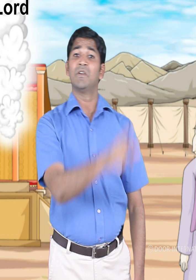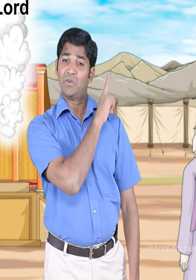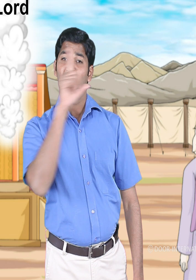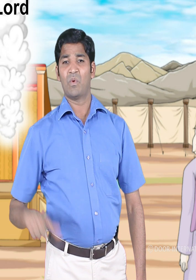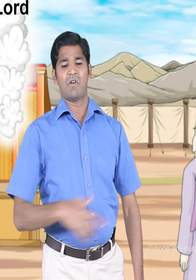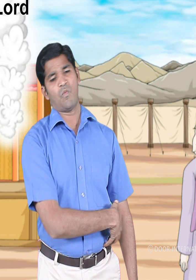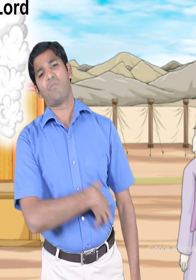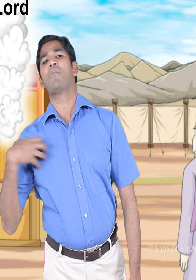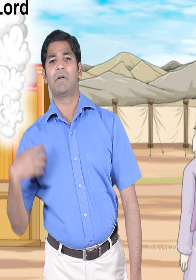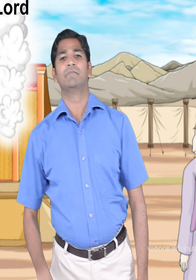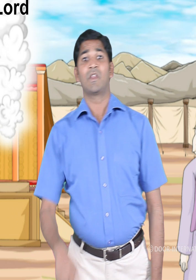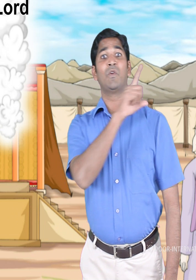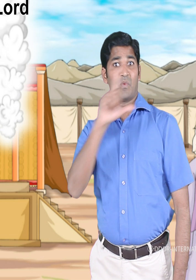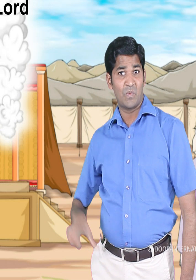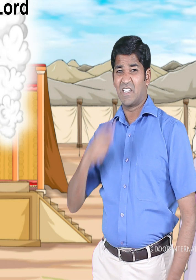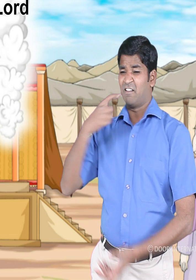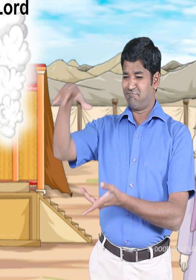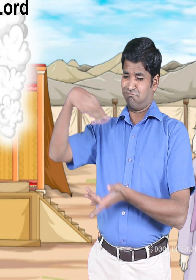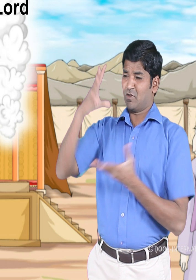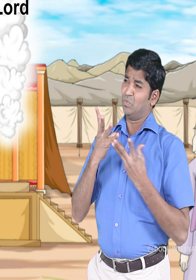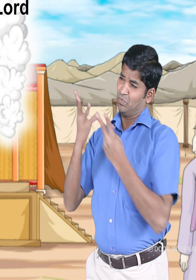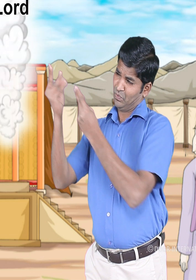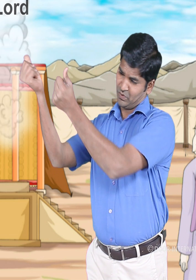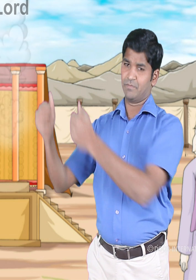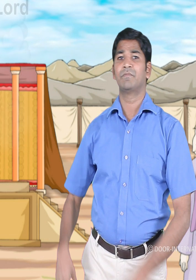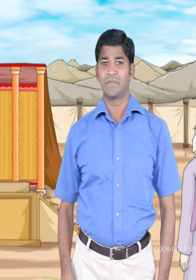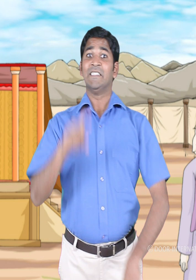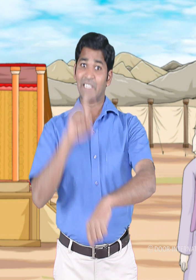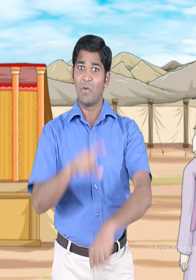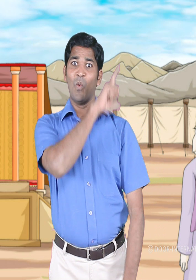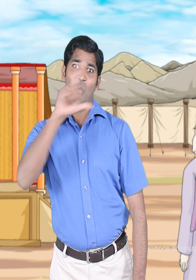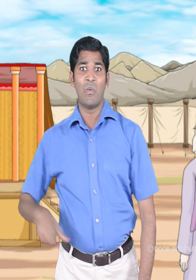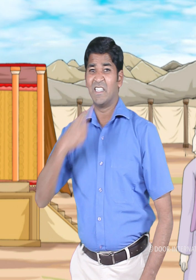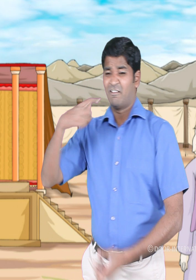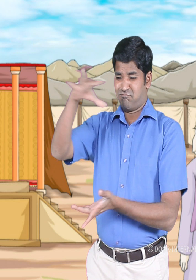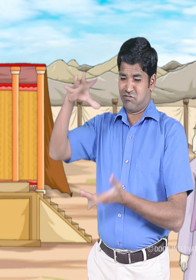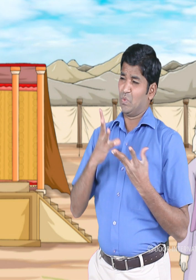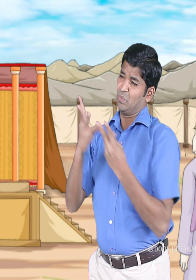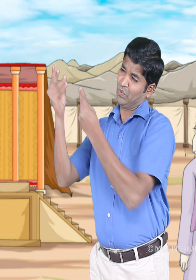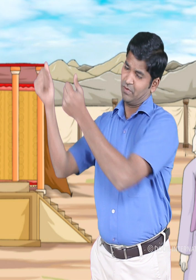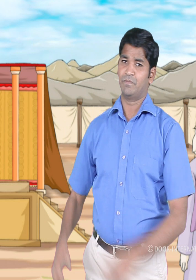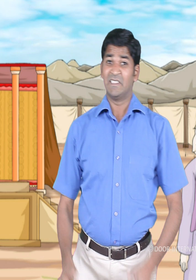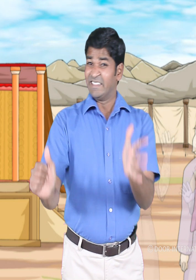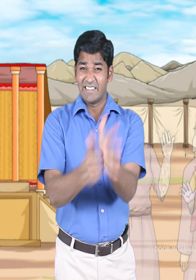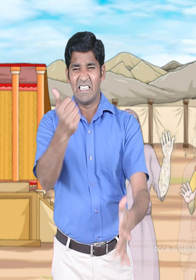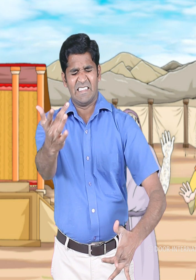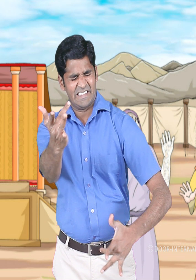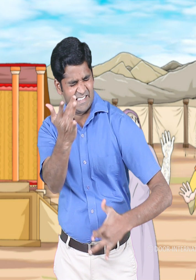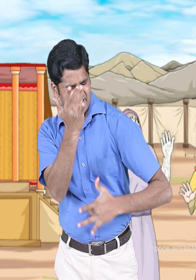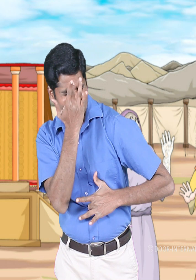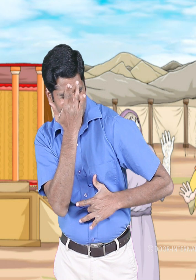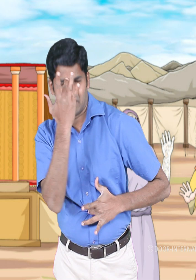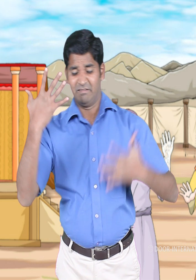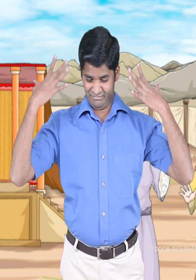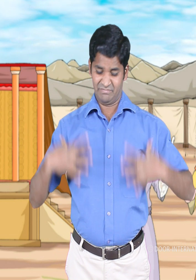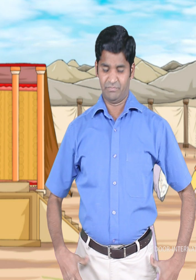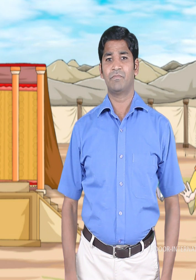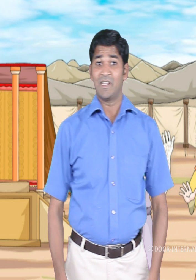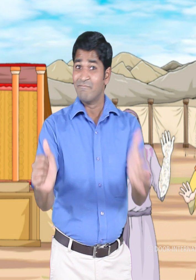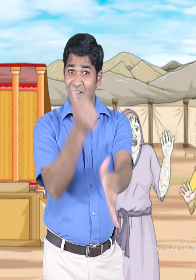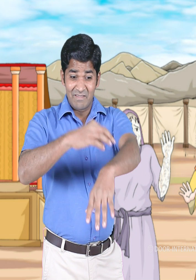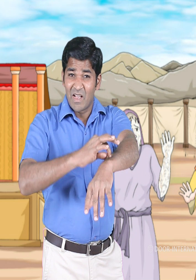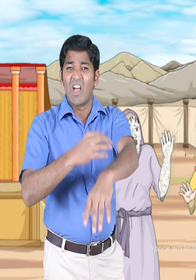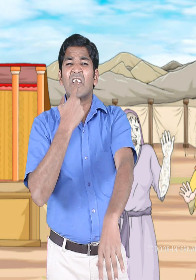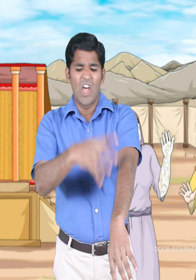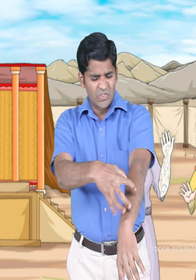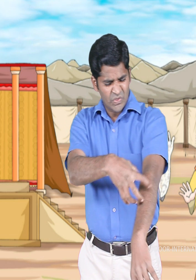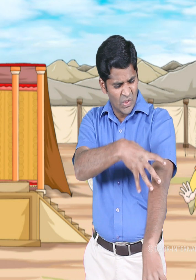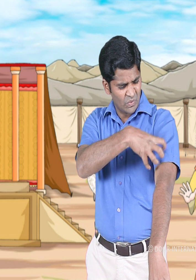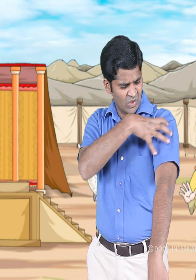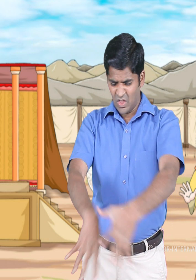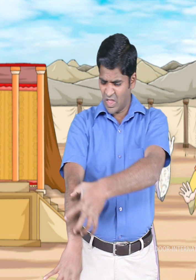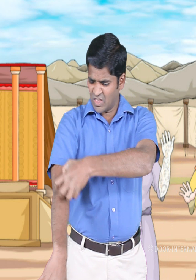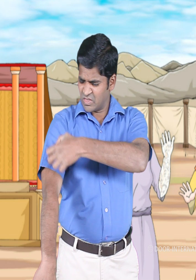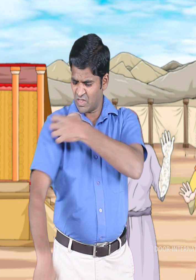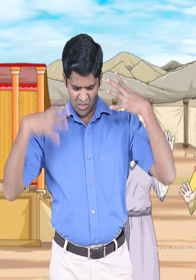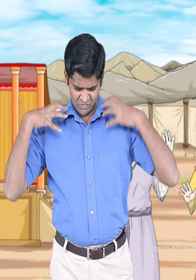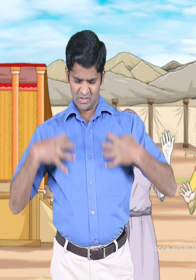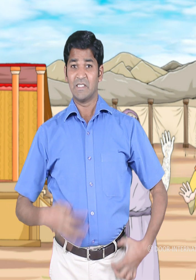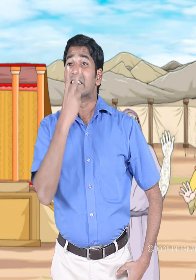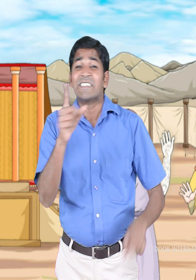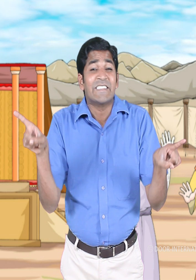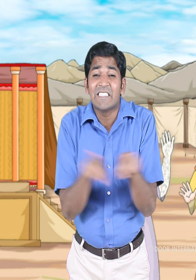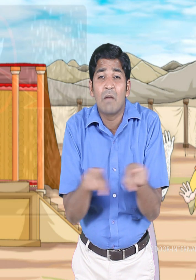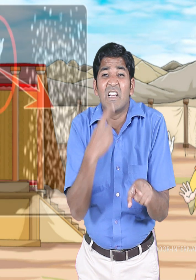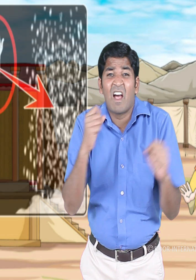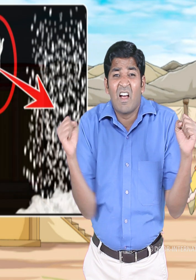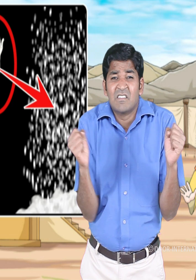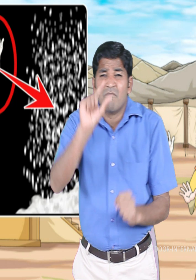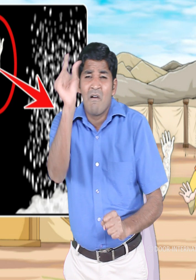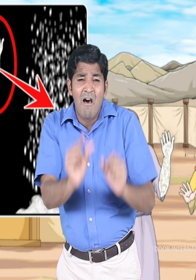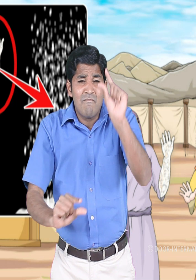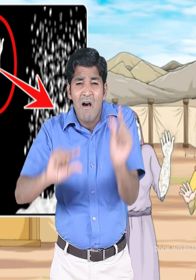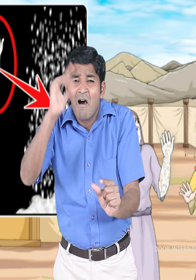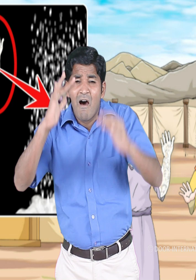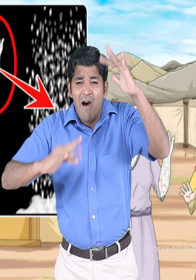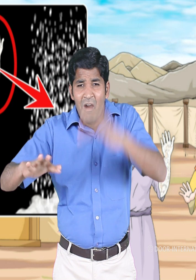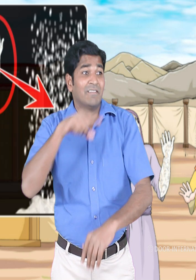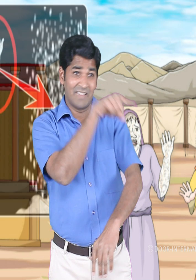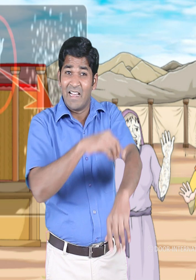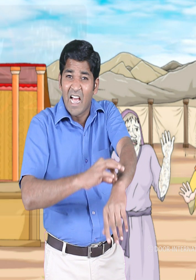Why then were you unafraid to speak against My servant Moses?” So the anger of the LORD burned against them, and He departed.